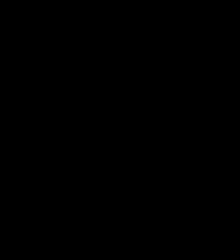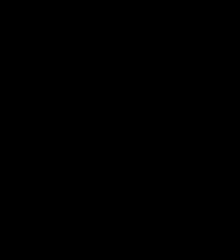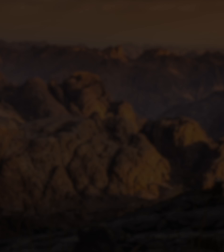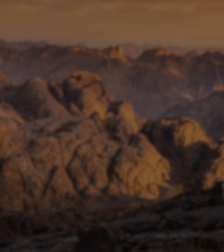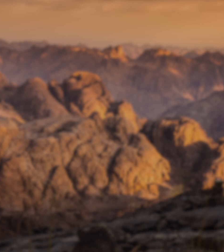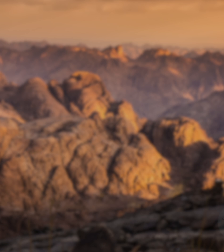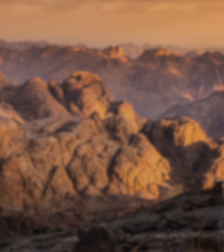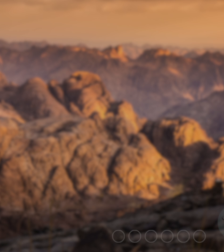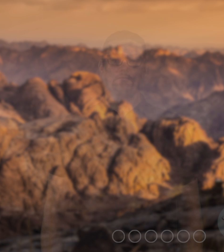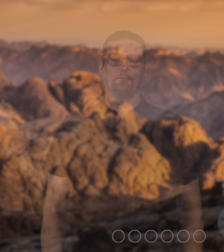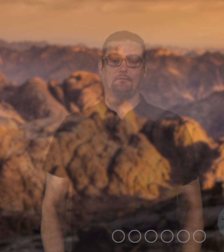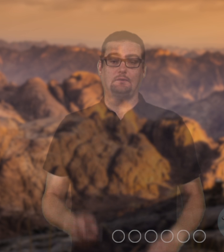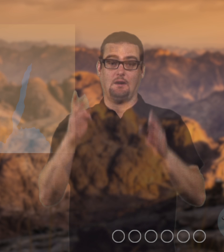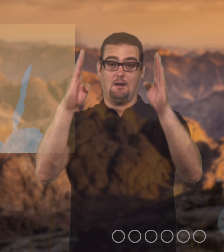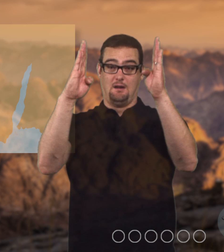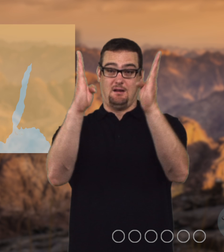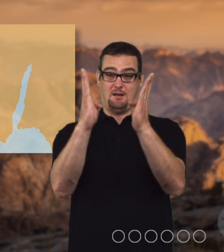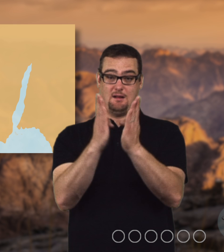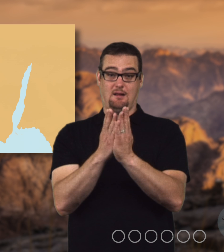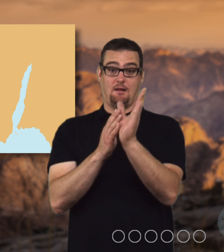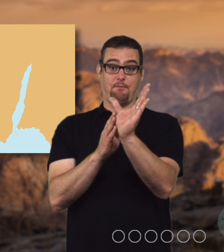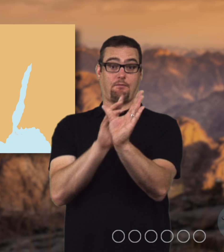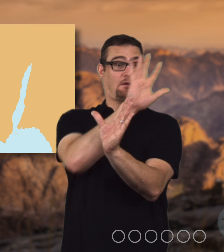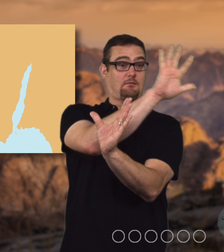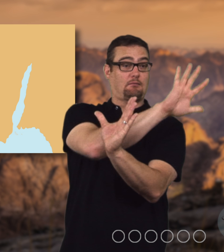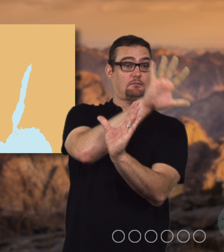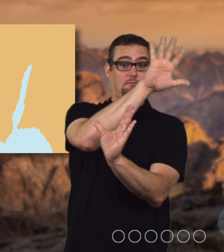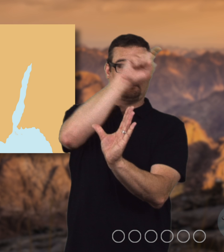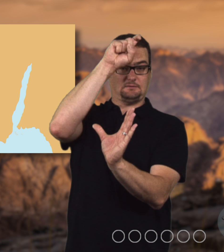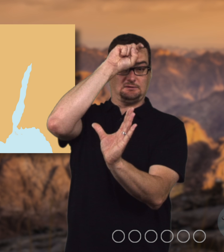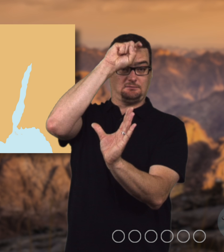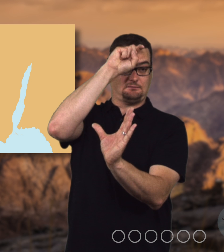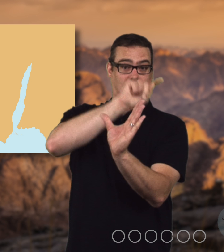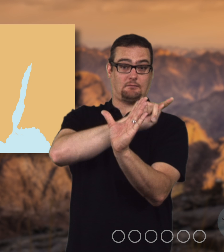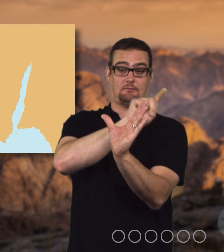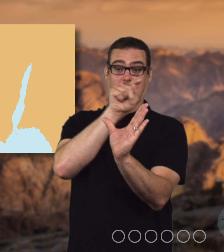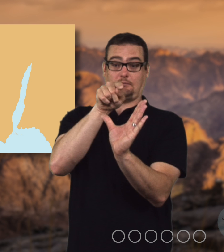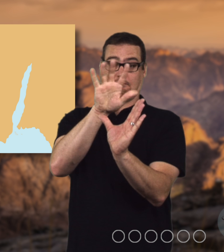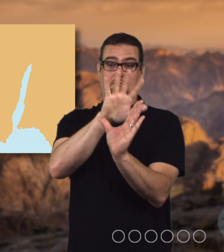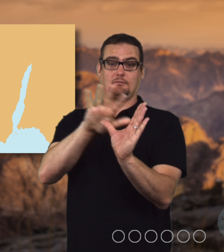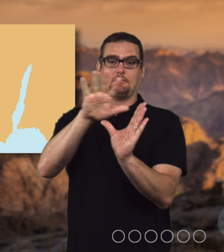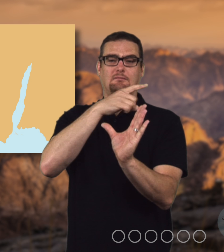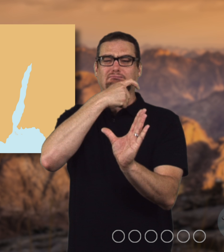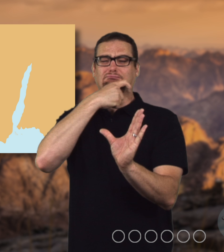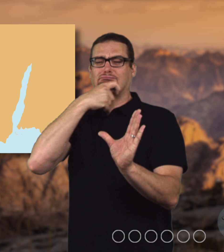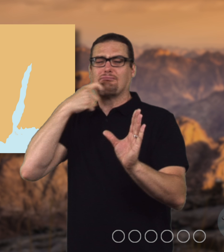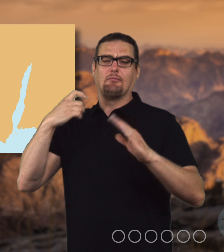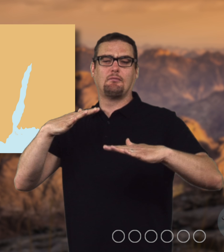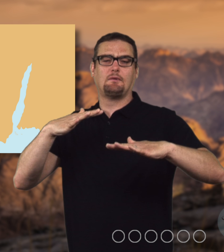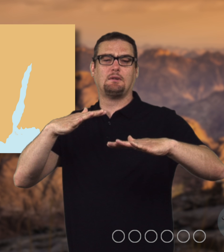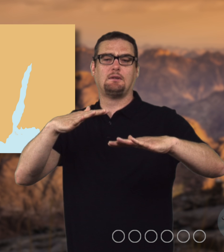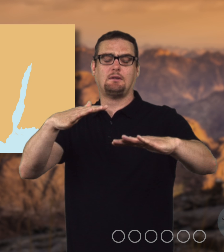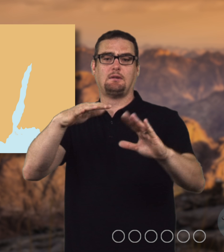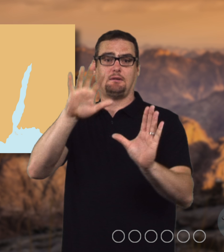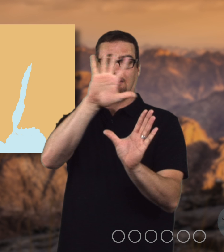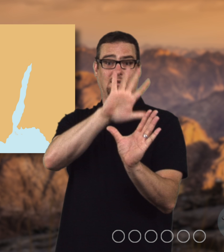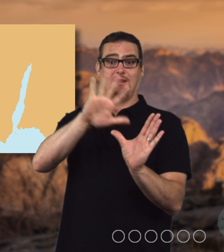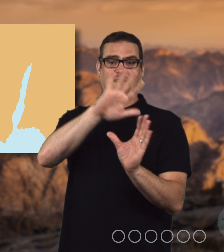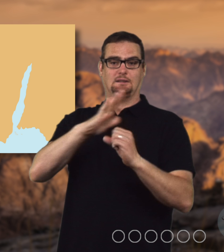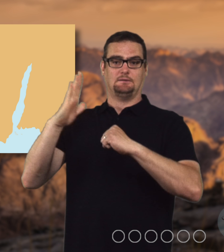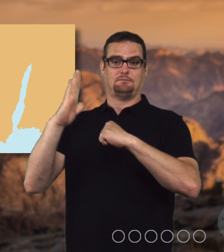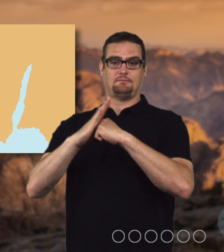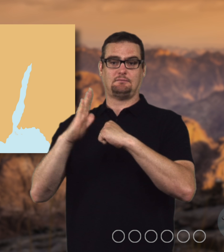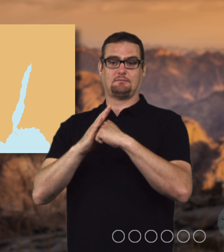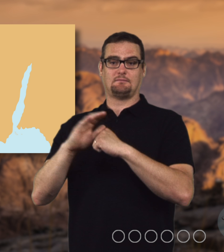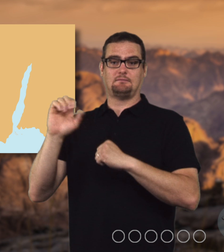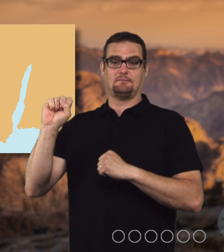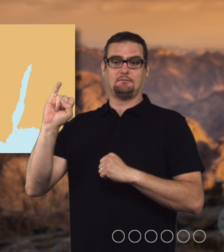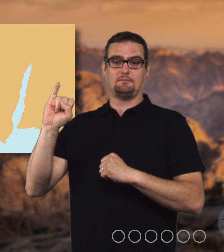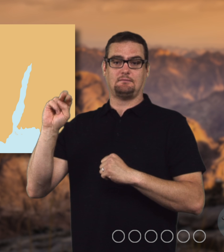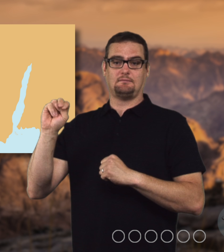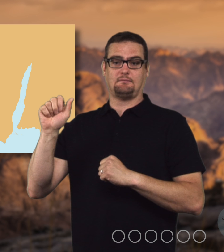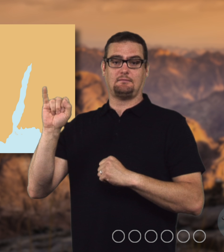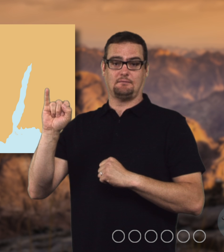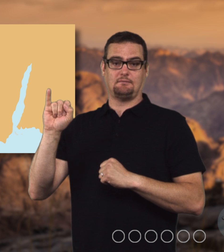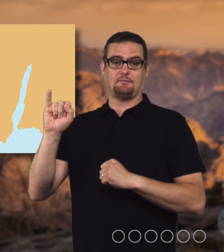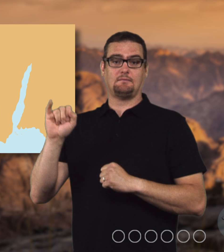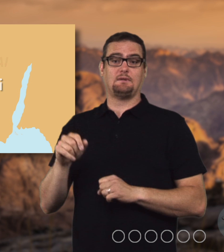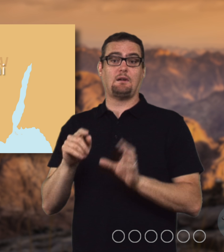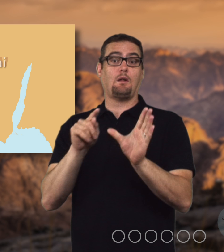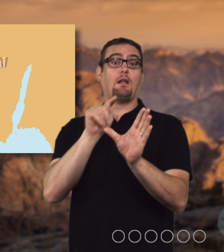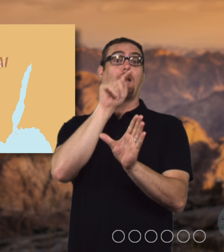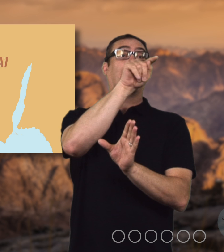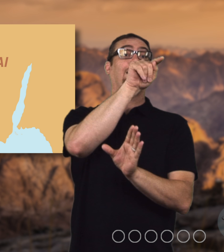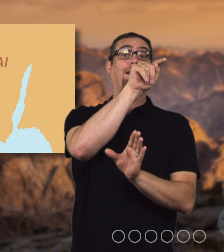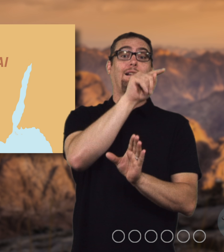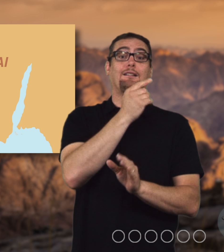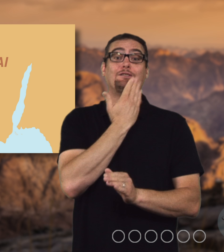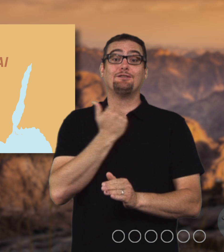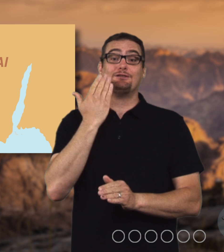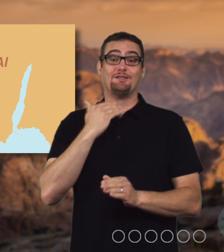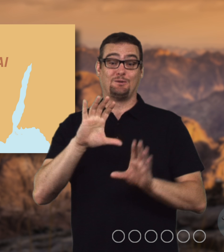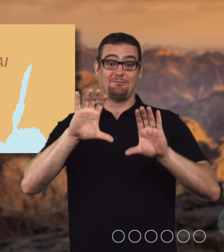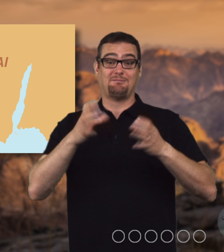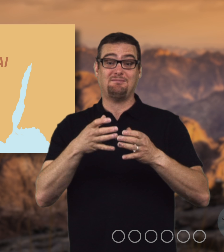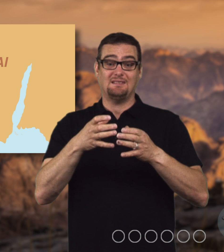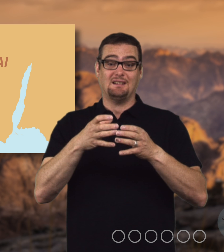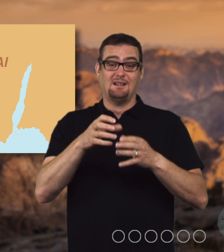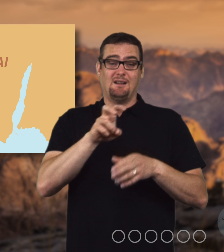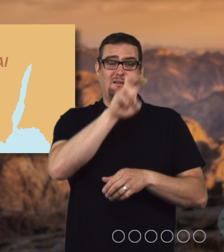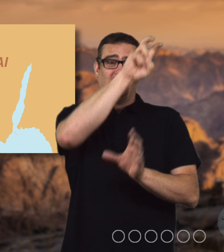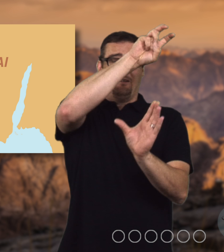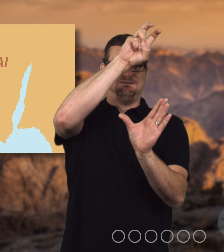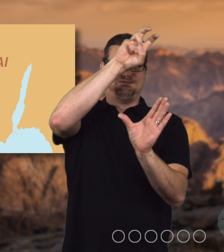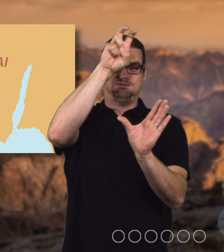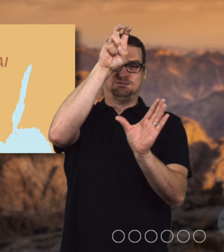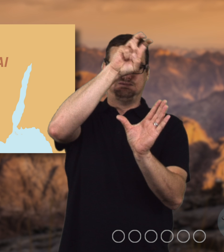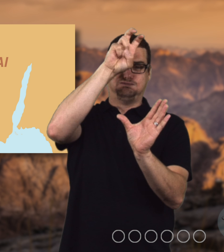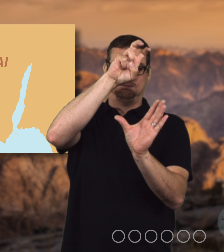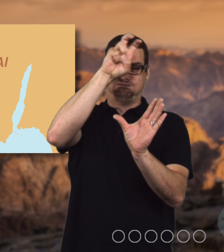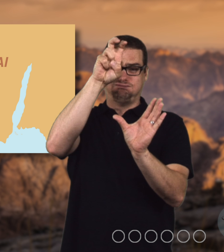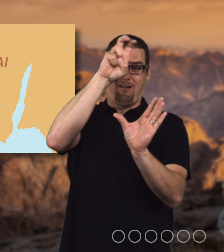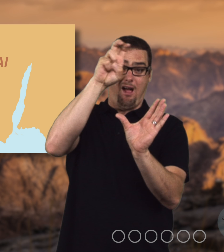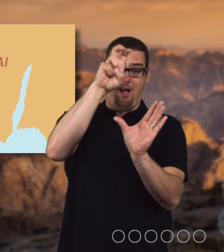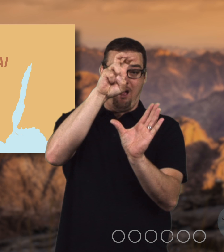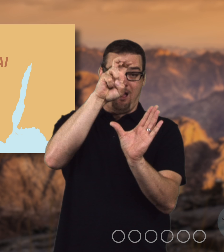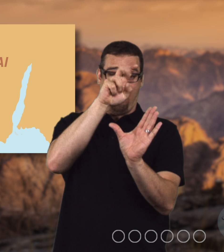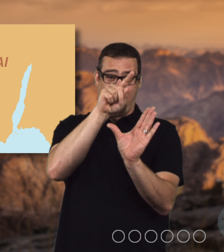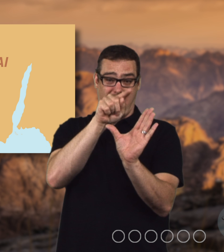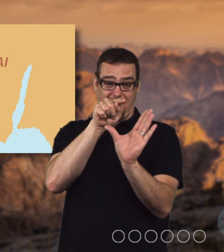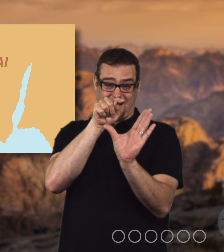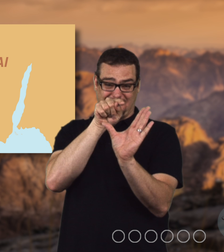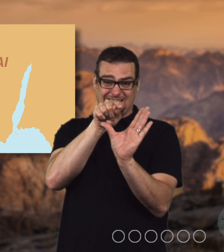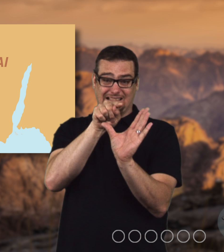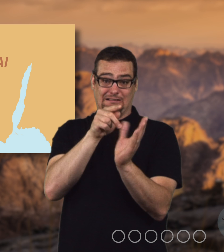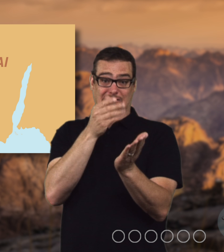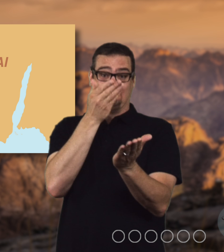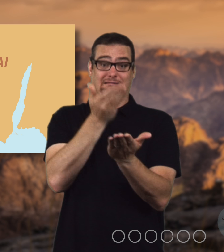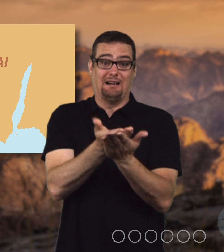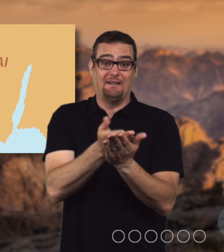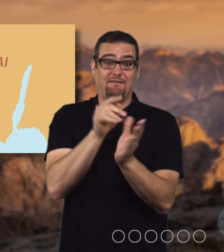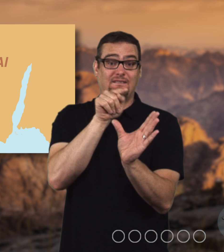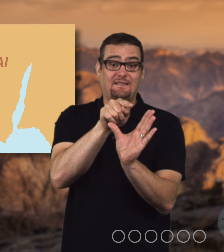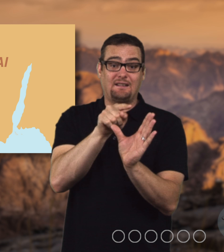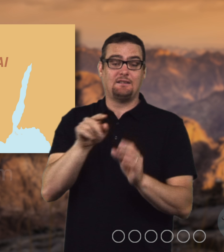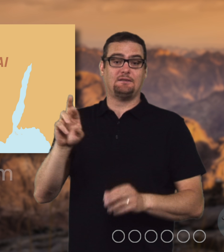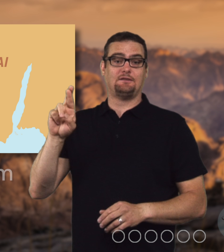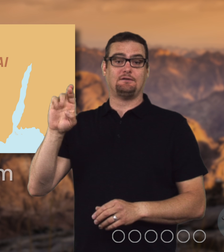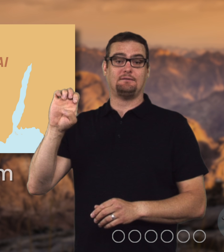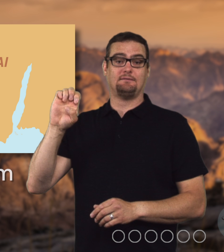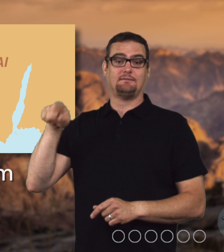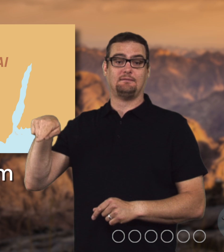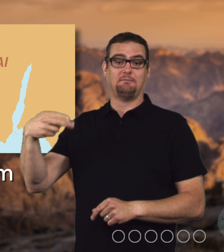In the third month, on the same day of the month that the Israelites had left the land of Egypt, they came to the Wilderness of Sinai.